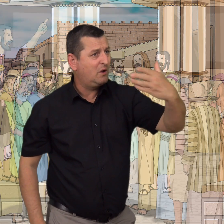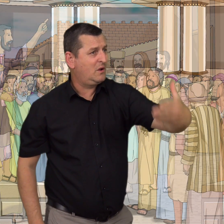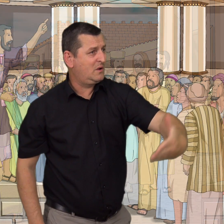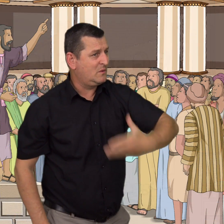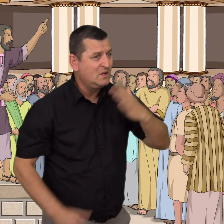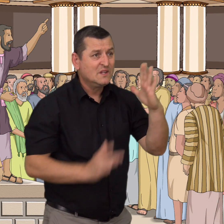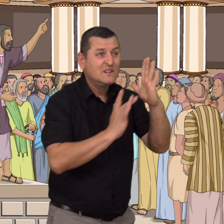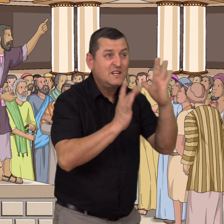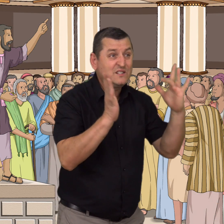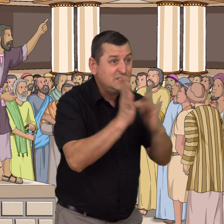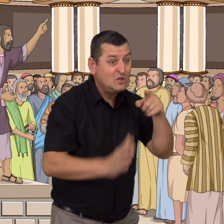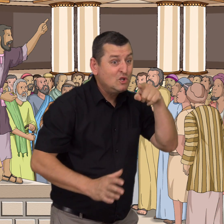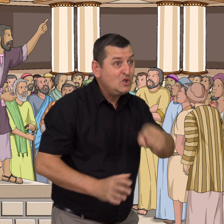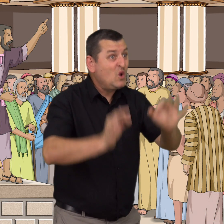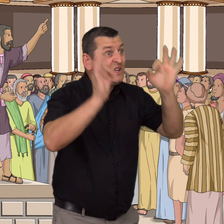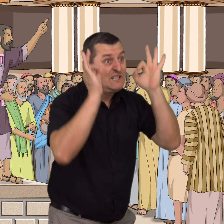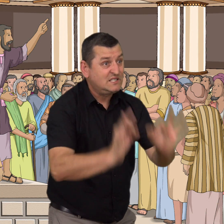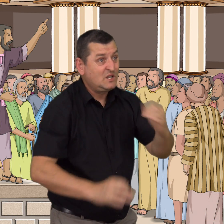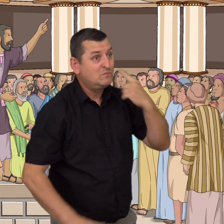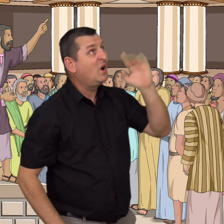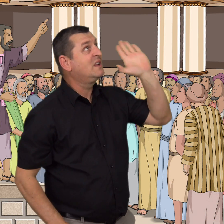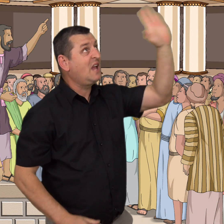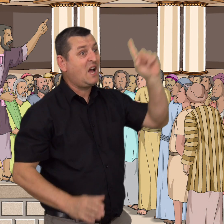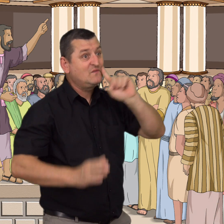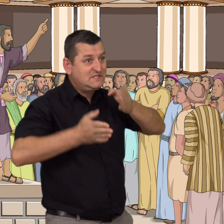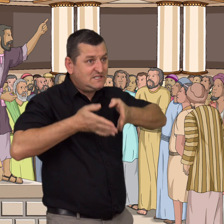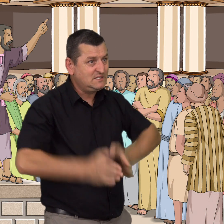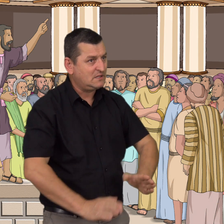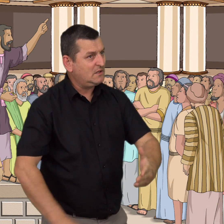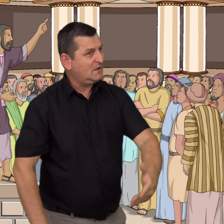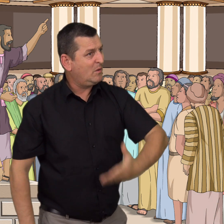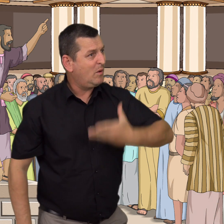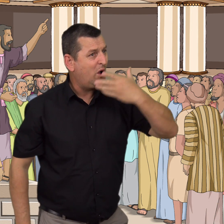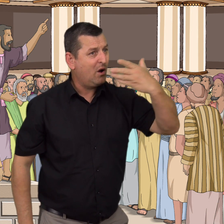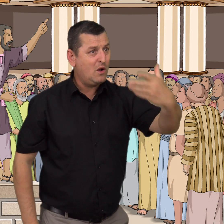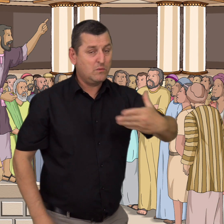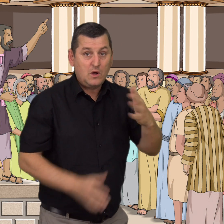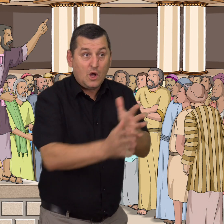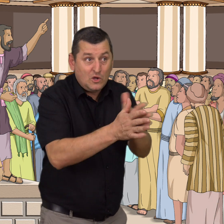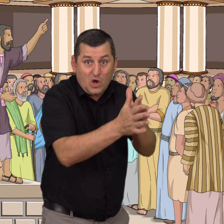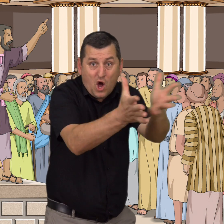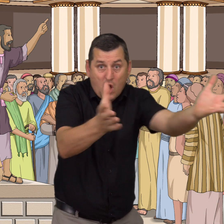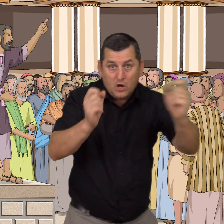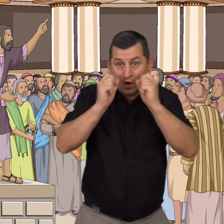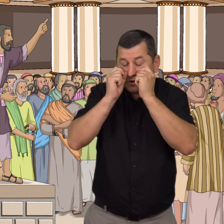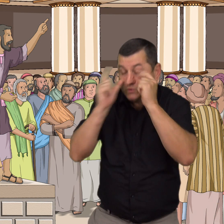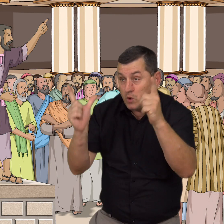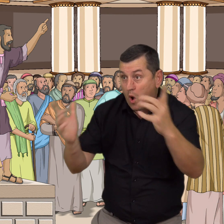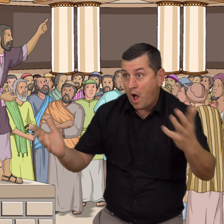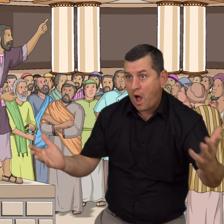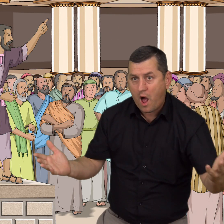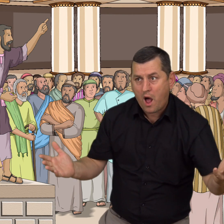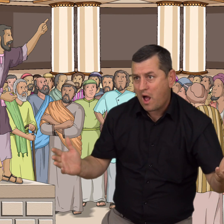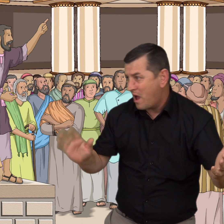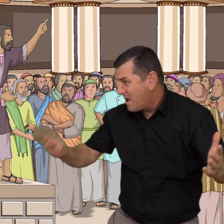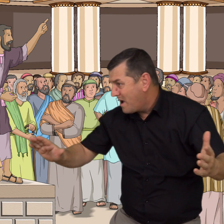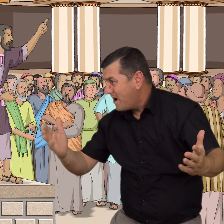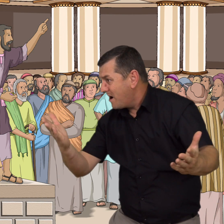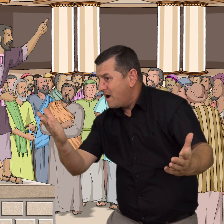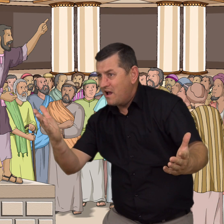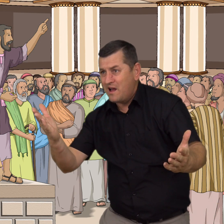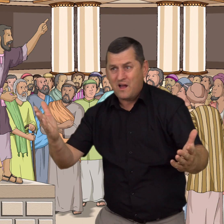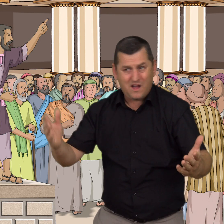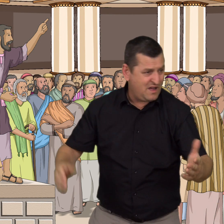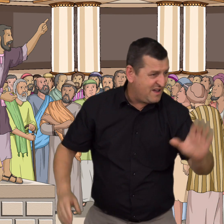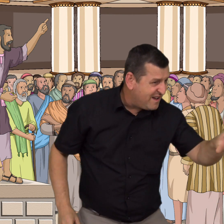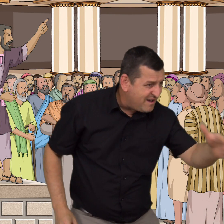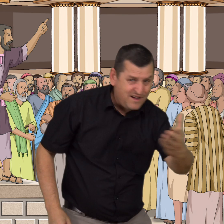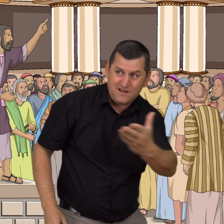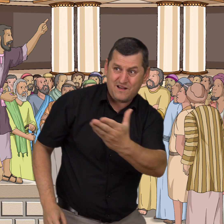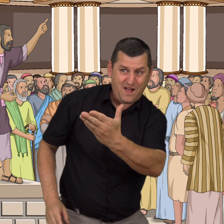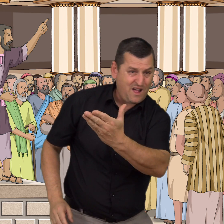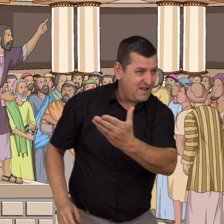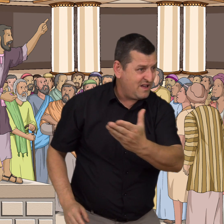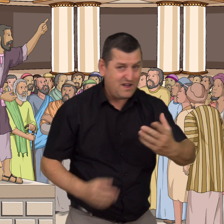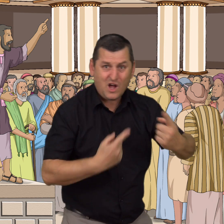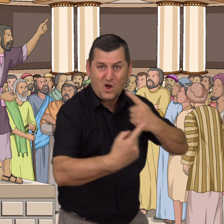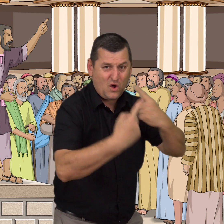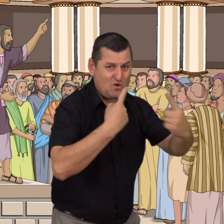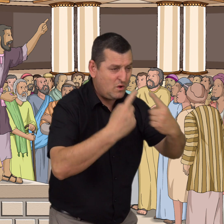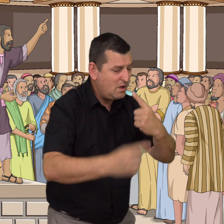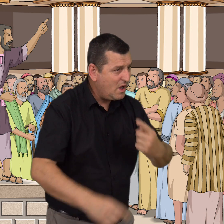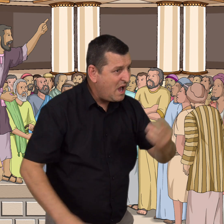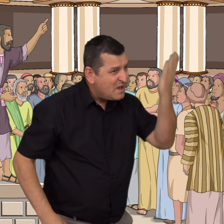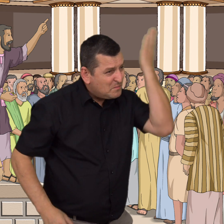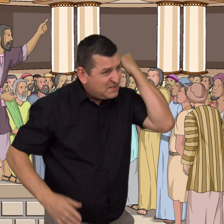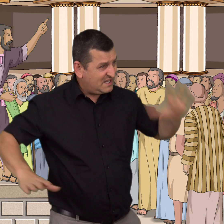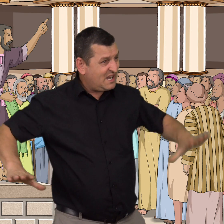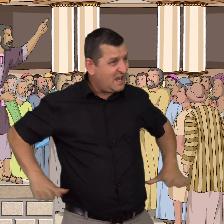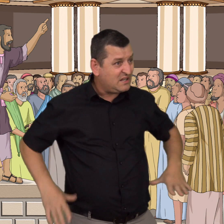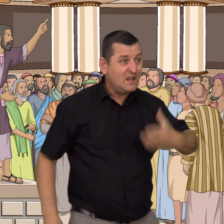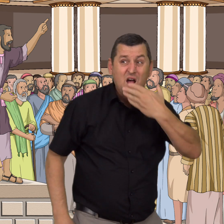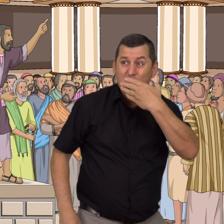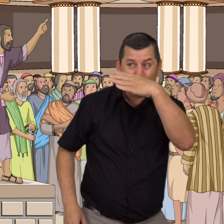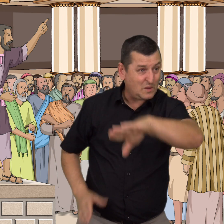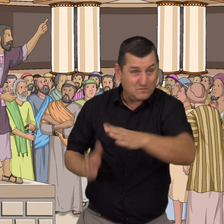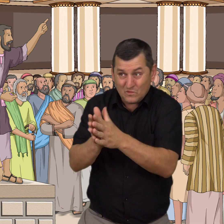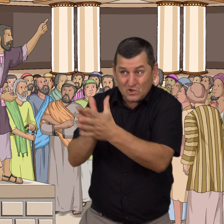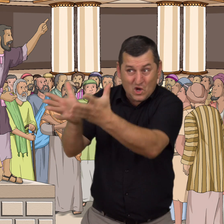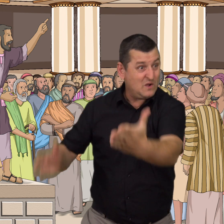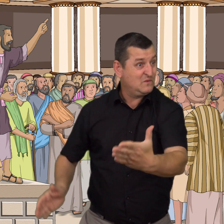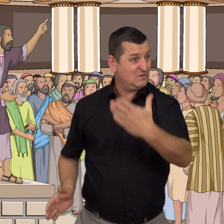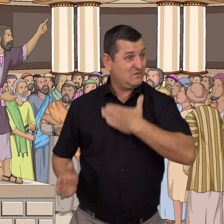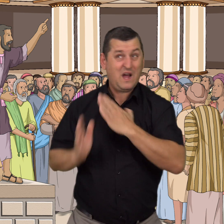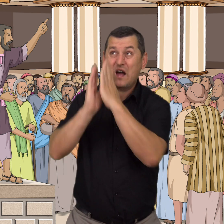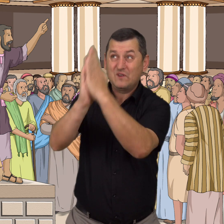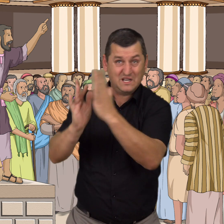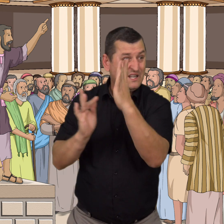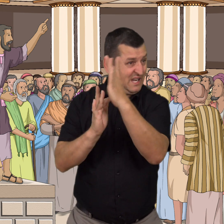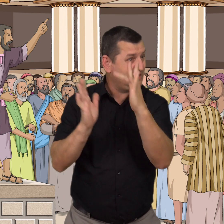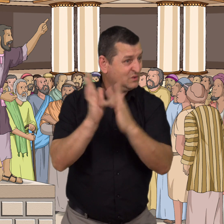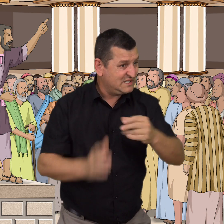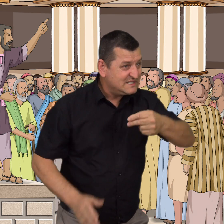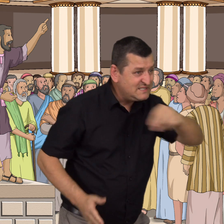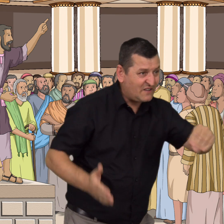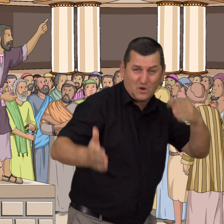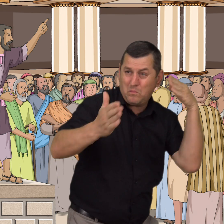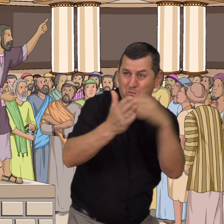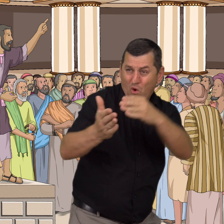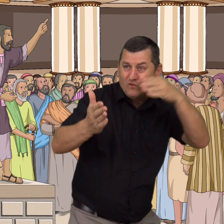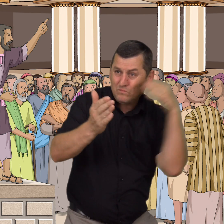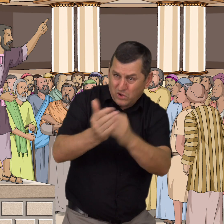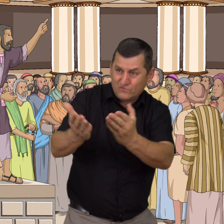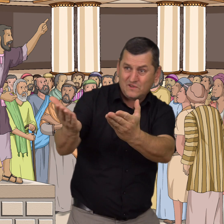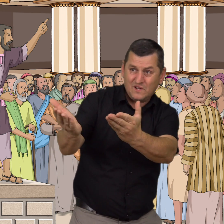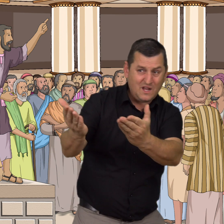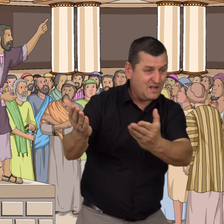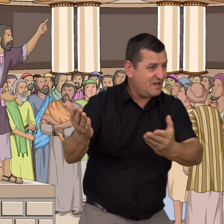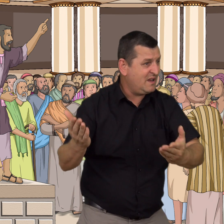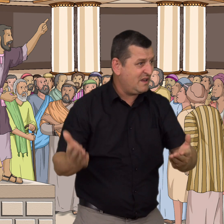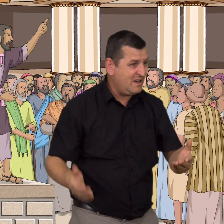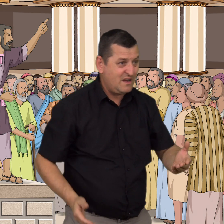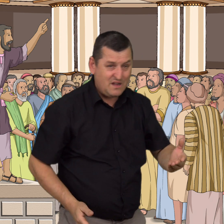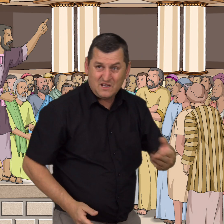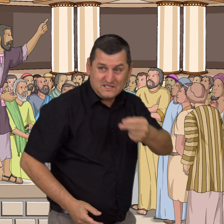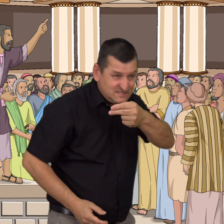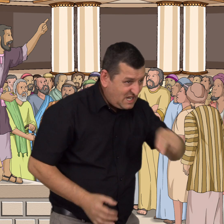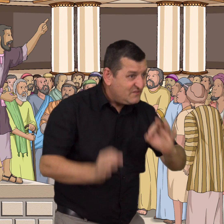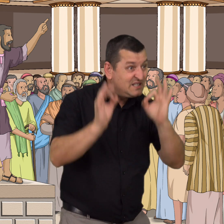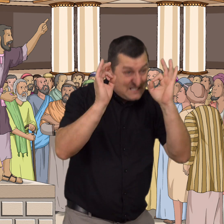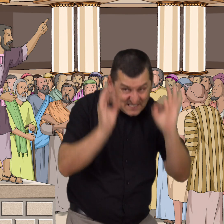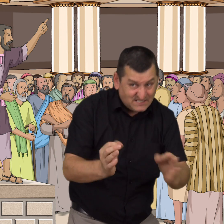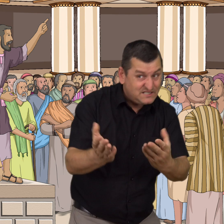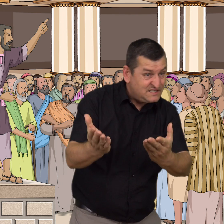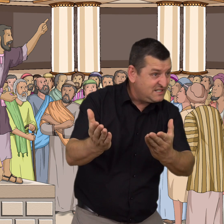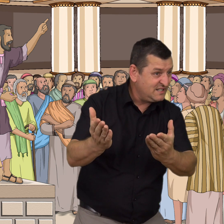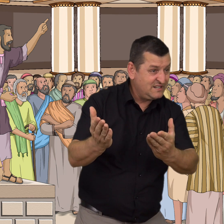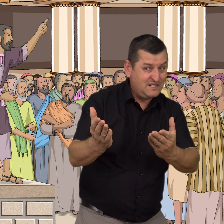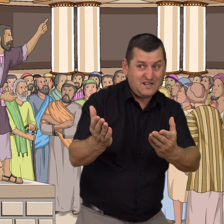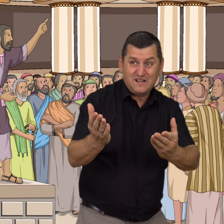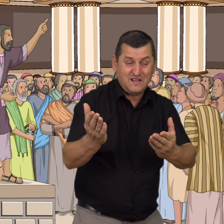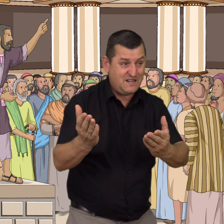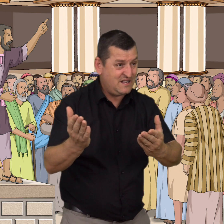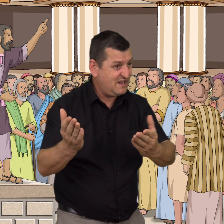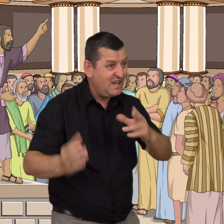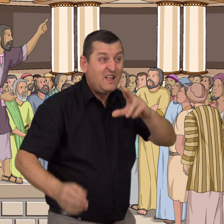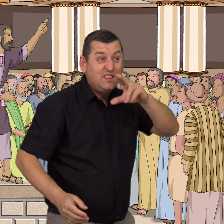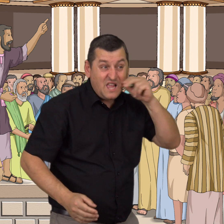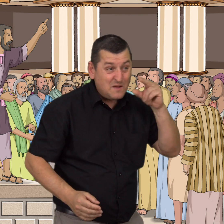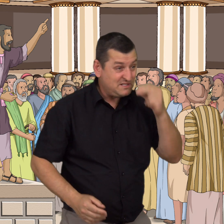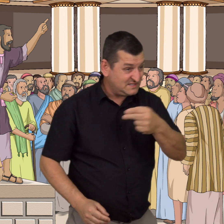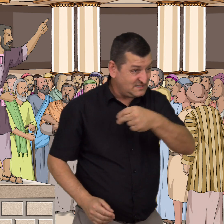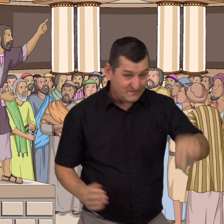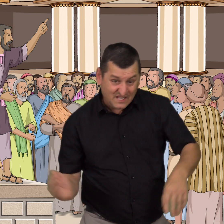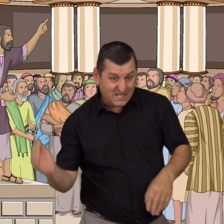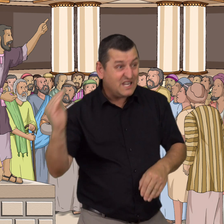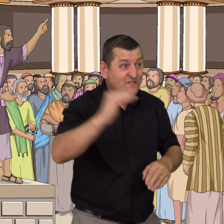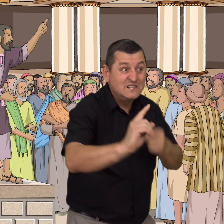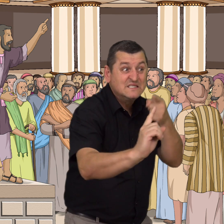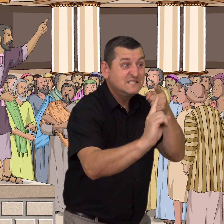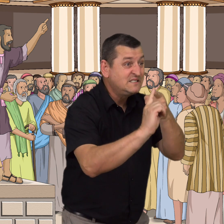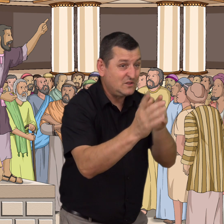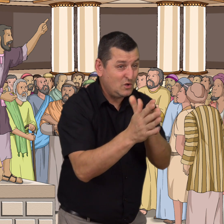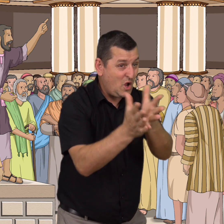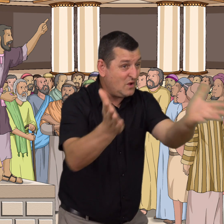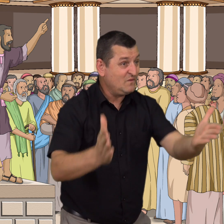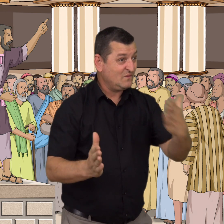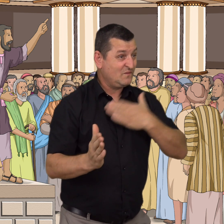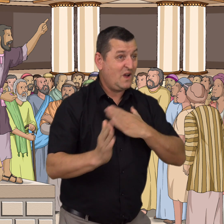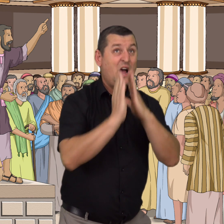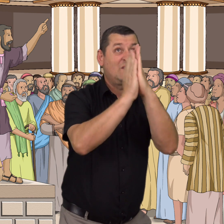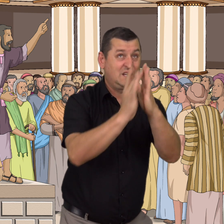All who heard him were astounded and asked, “Isn’t this the man who wreaked havoc in Jerusalem on those who call on this name?